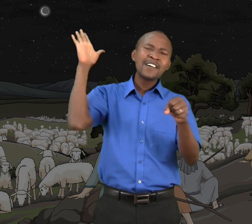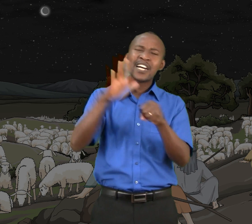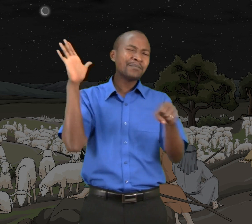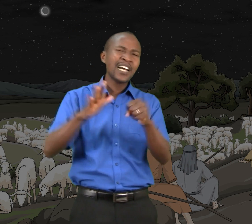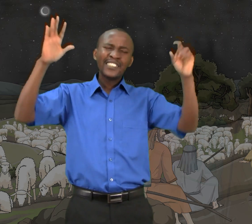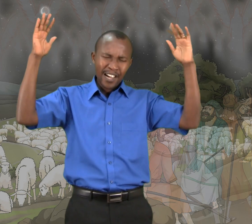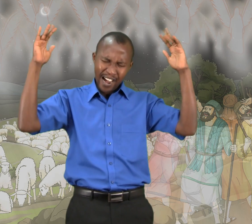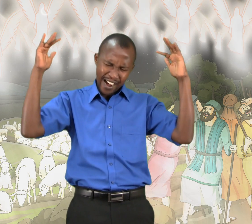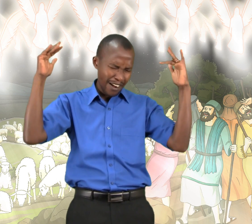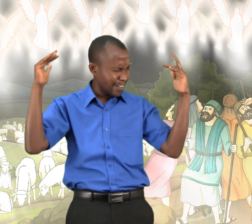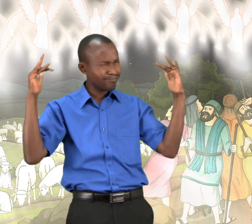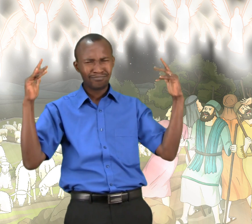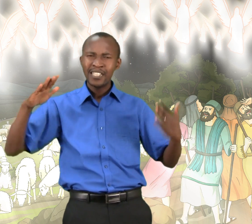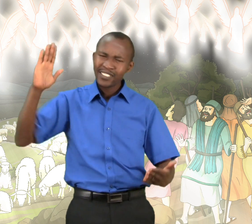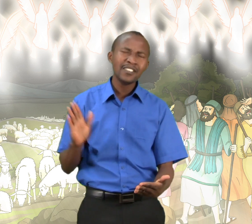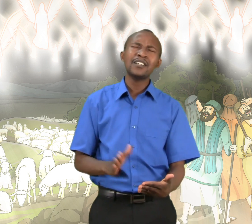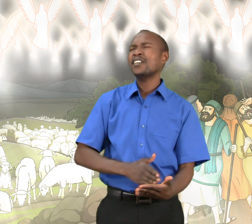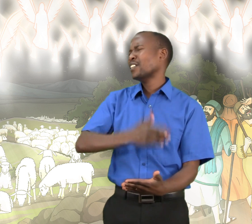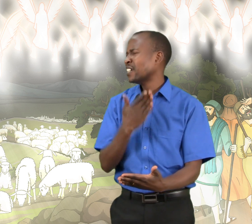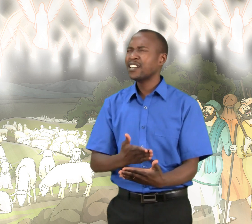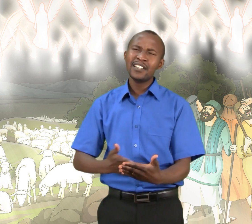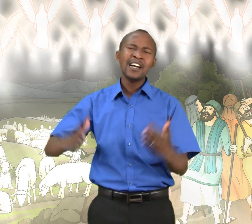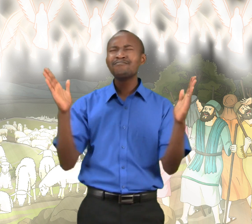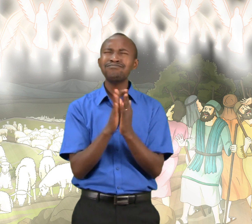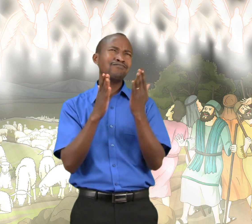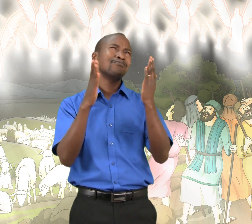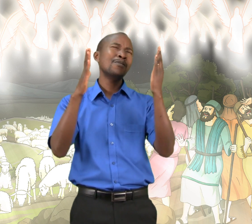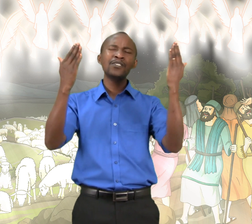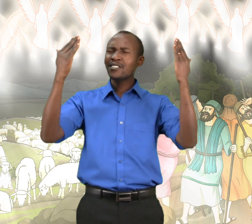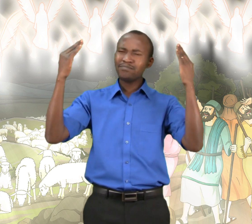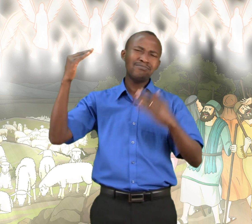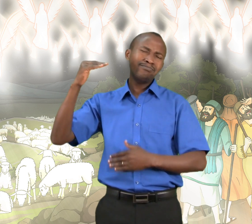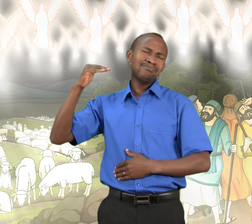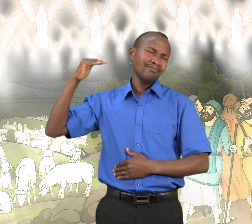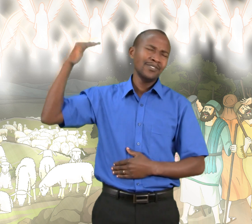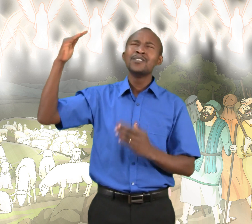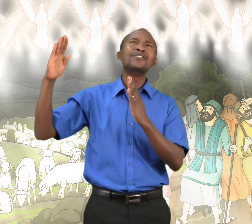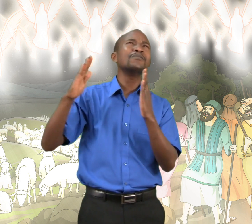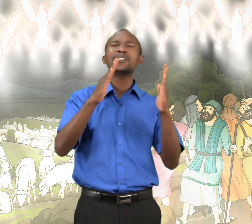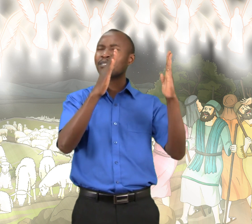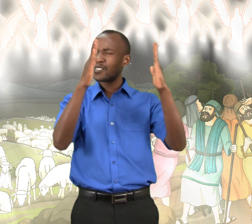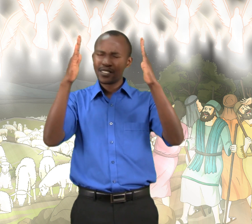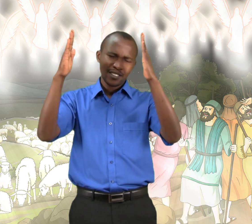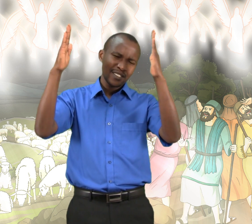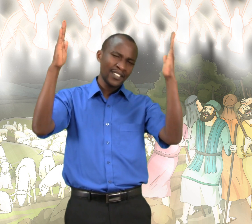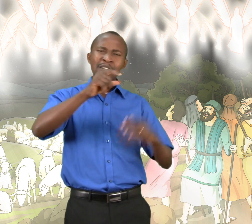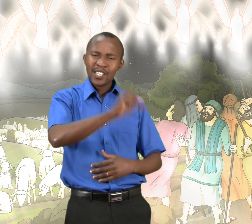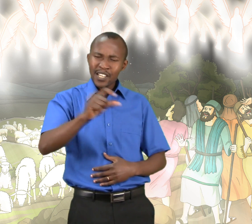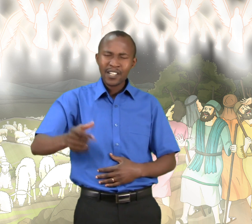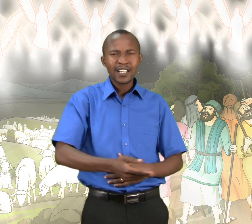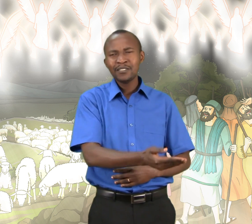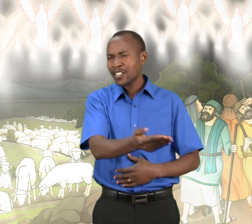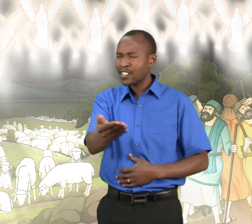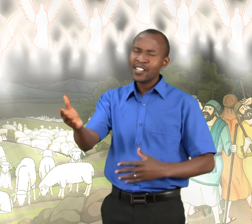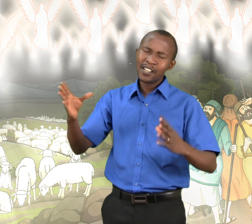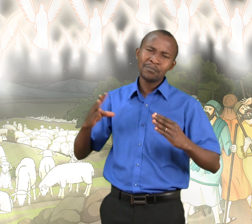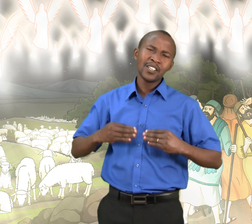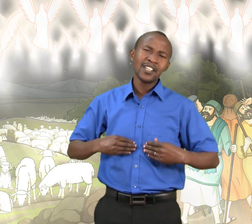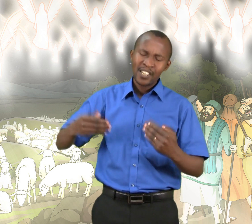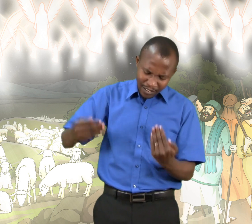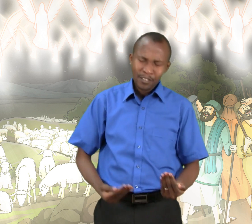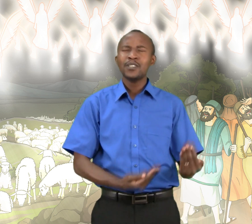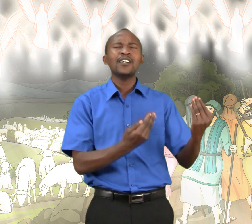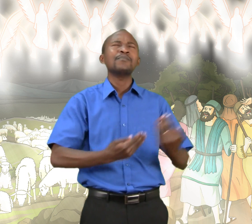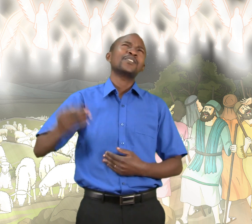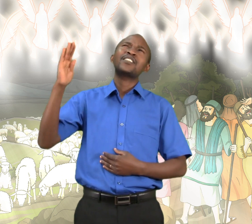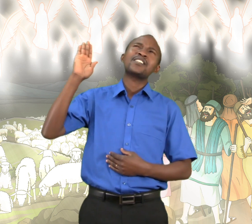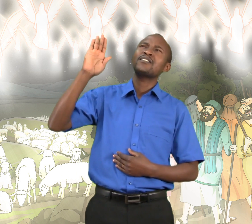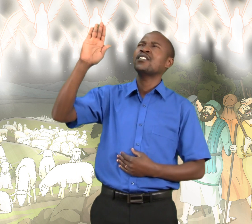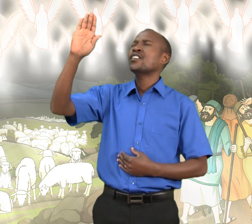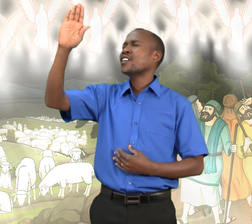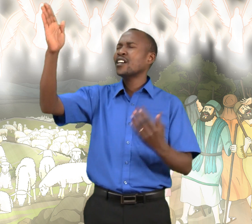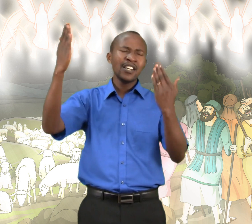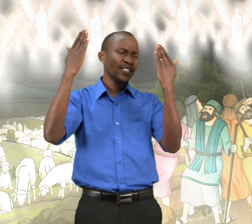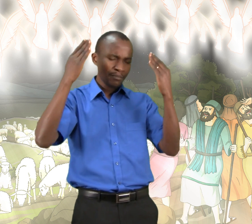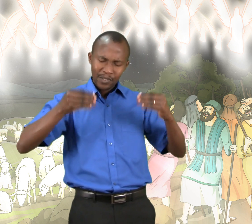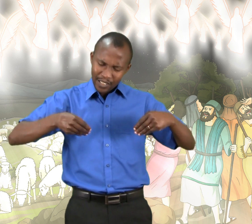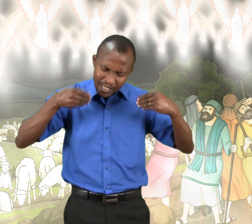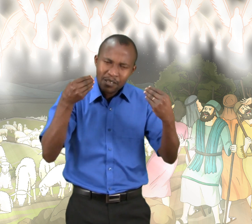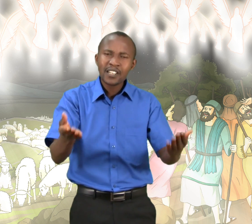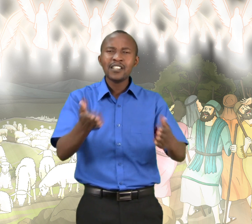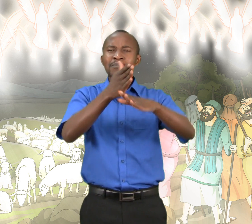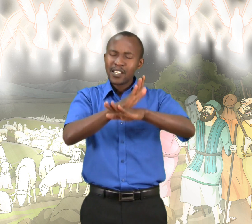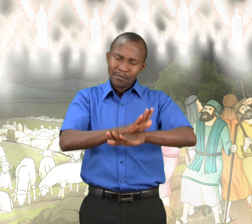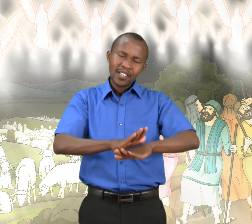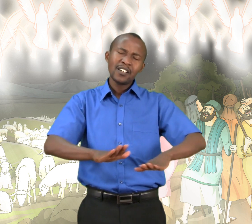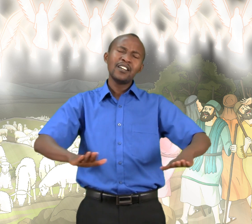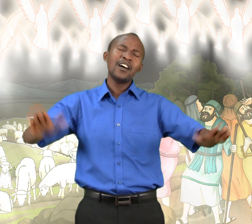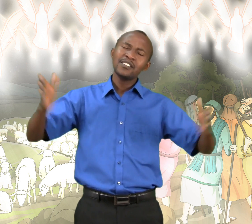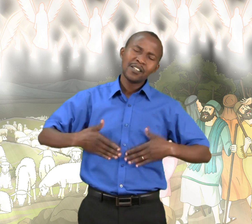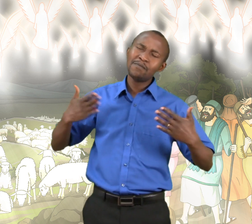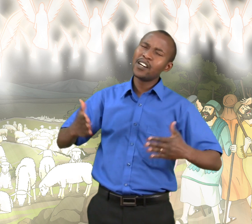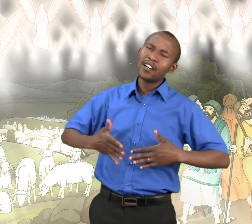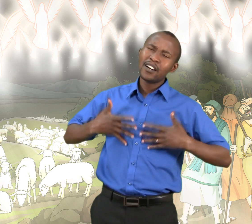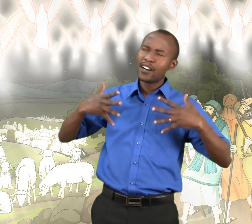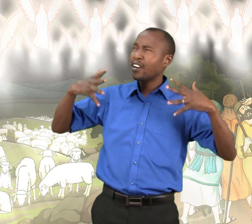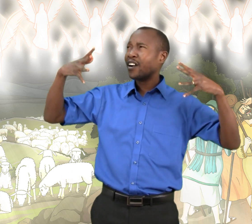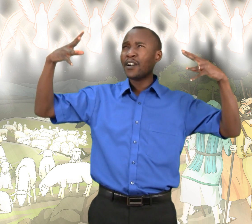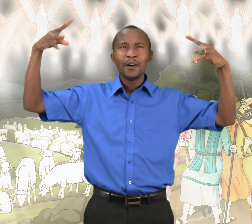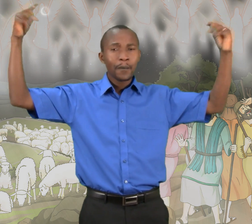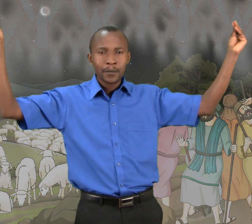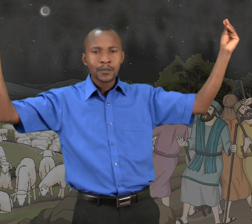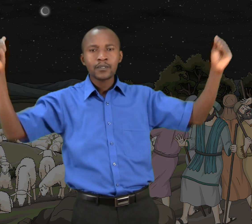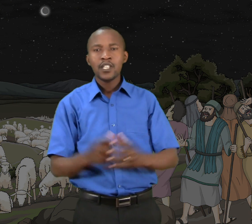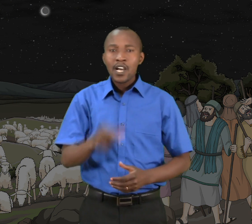And suddenly there appeared with the angel a great multitude of the heavenly host, praising God and saying: “Glory to God in the highest, and on earth peace to men on whom His favor rests!”